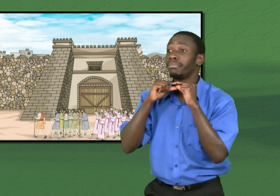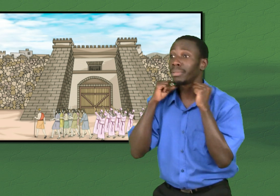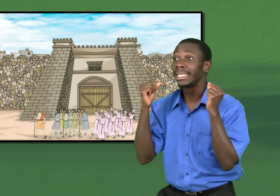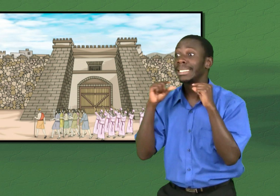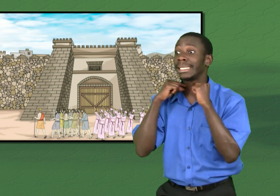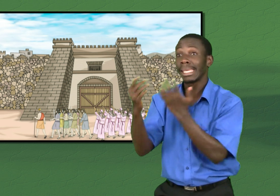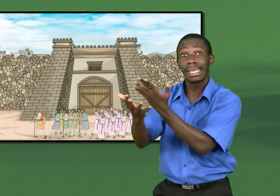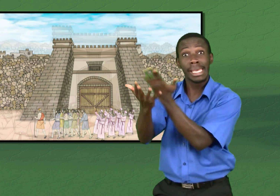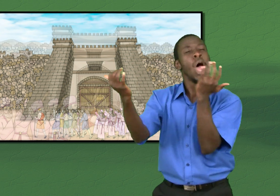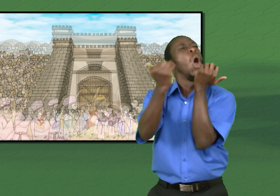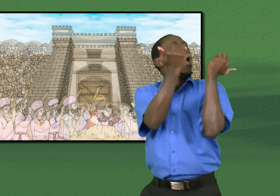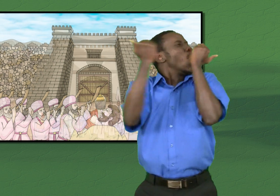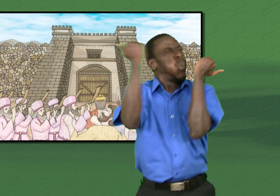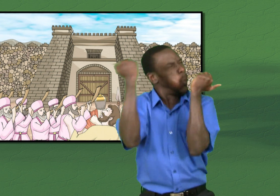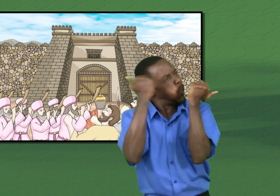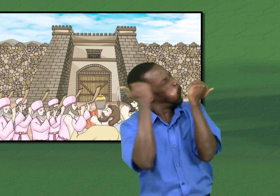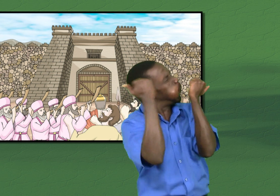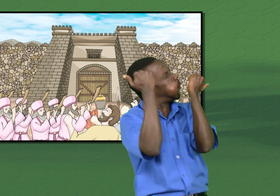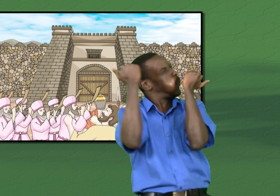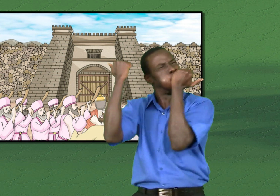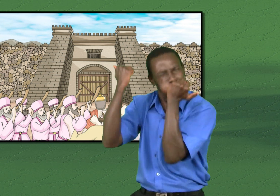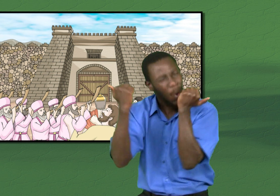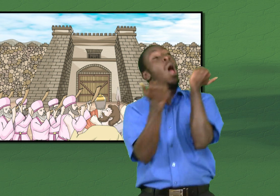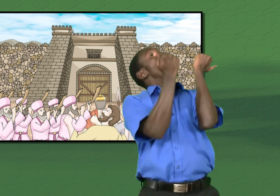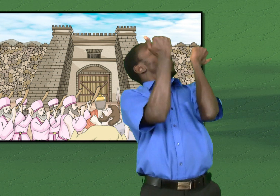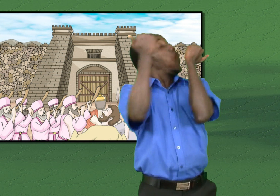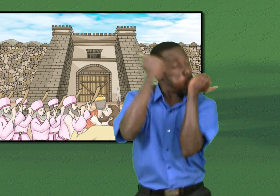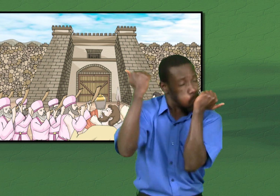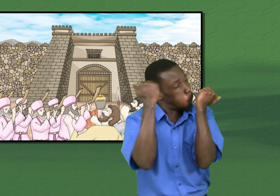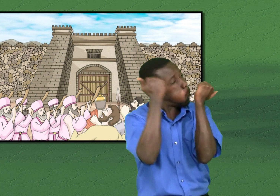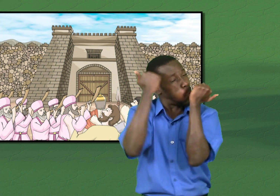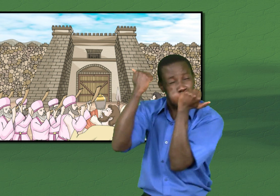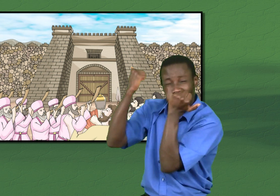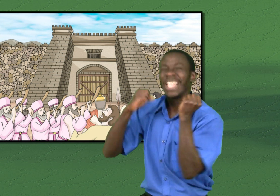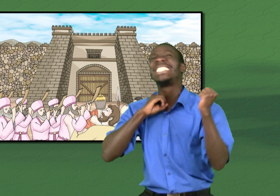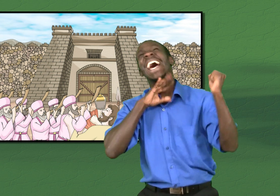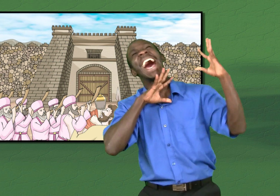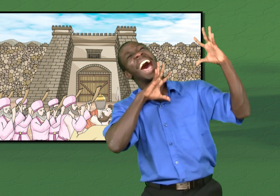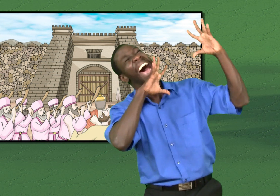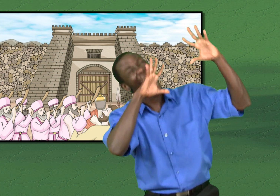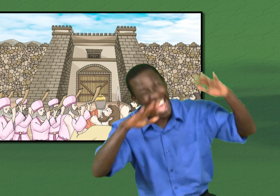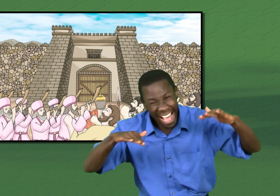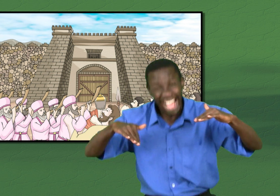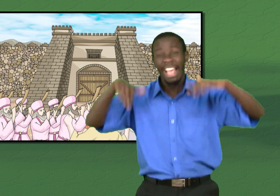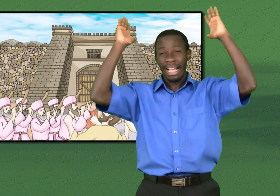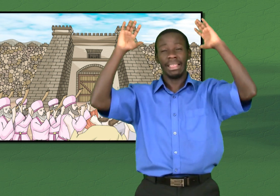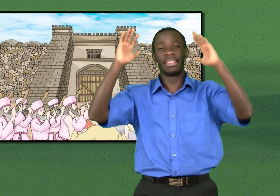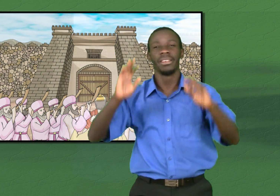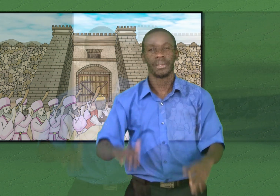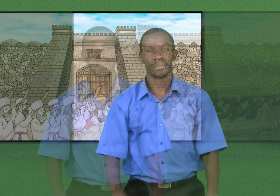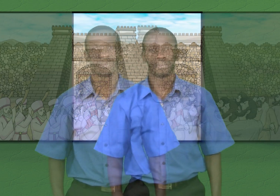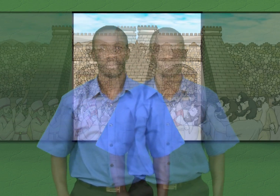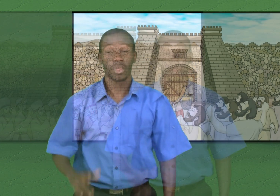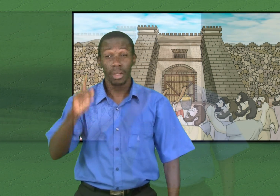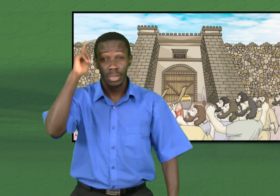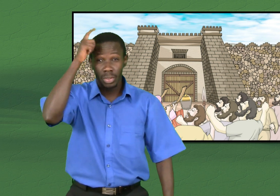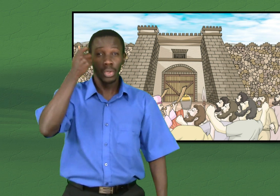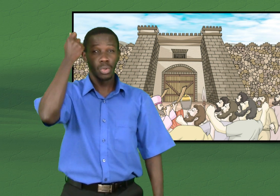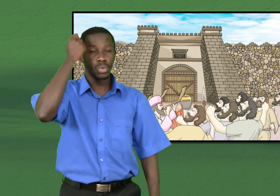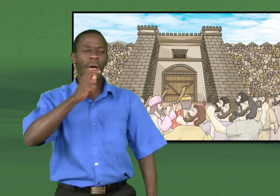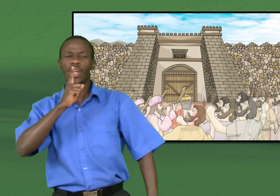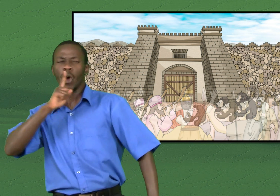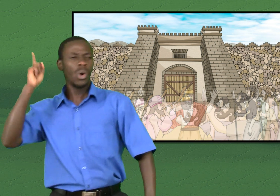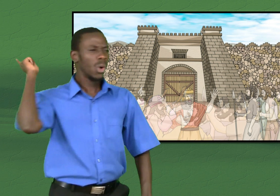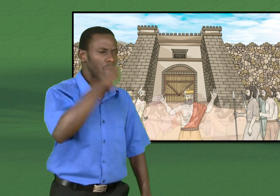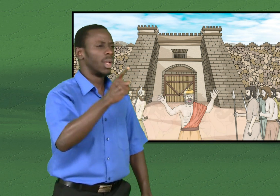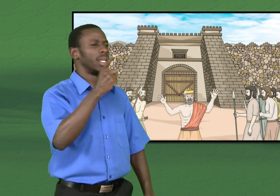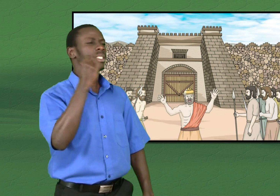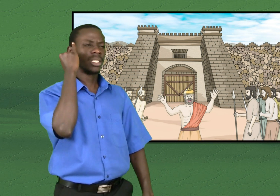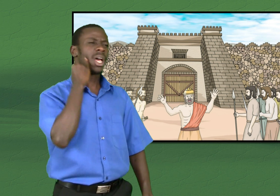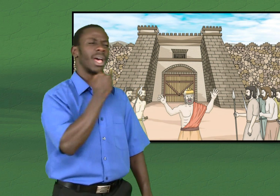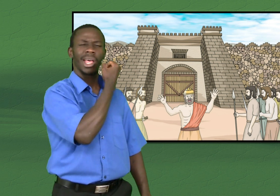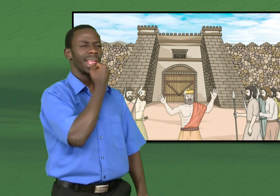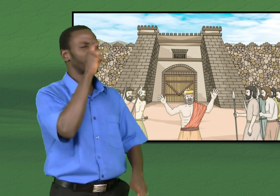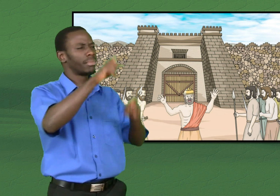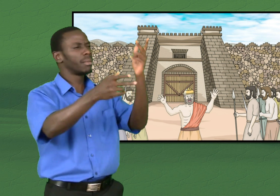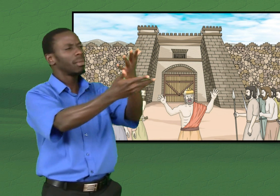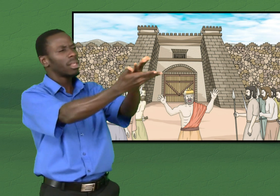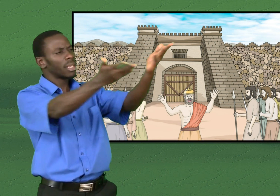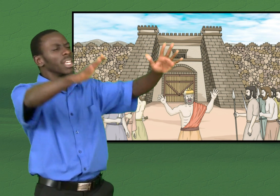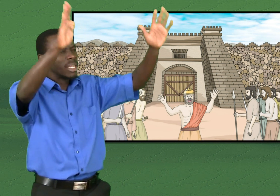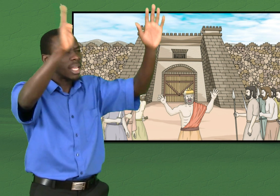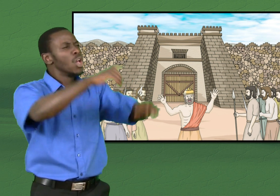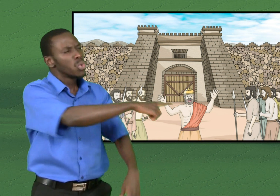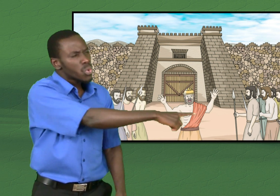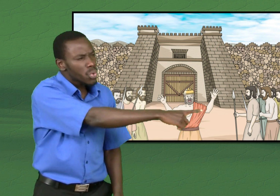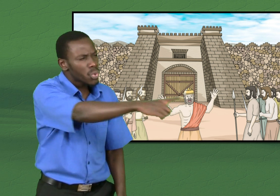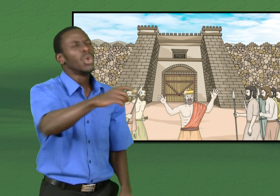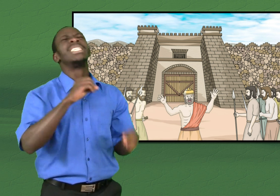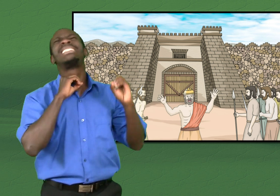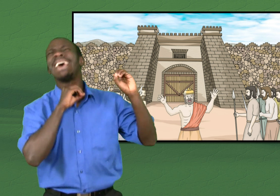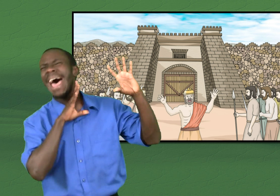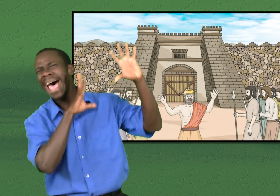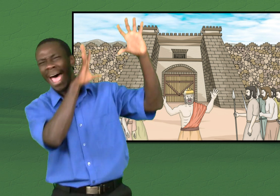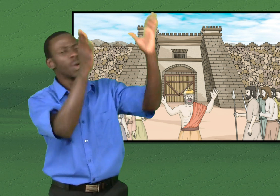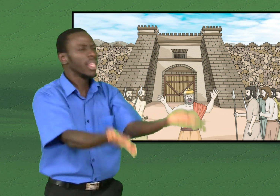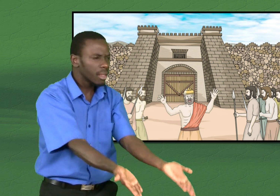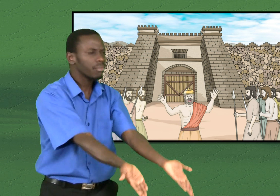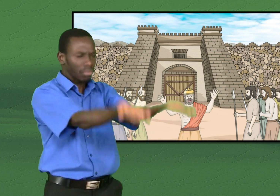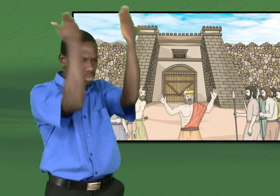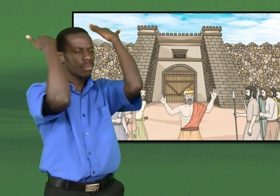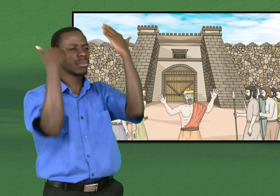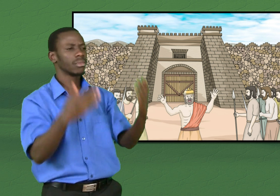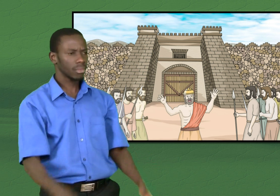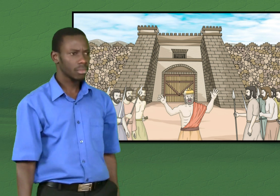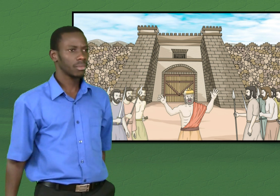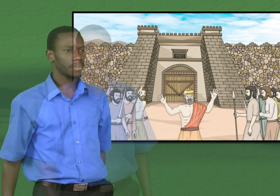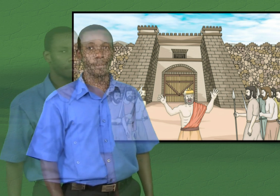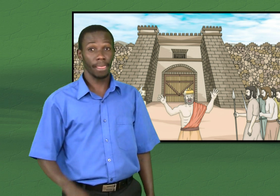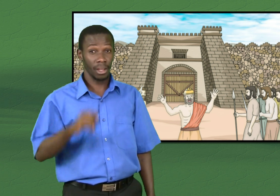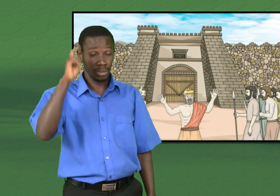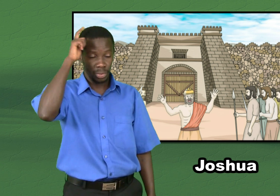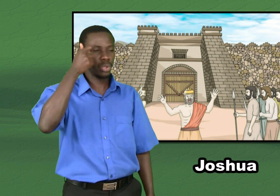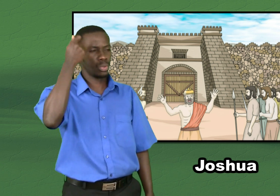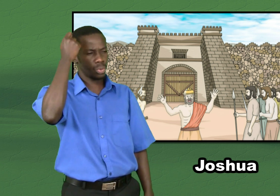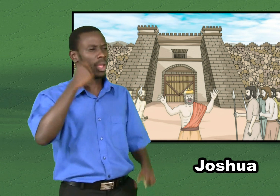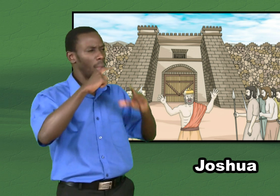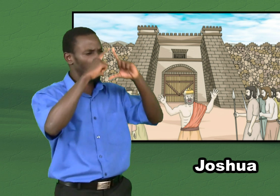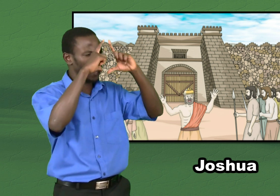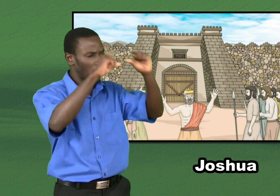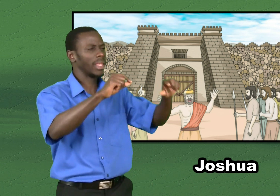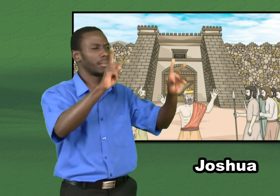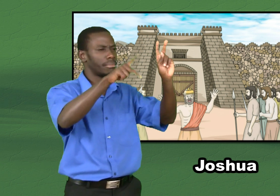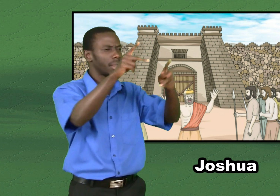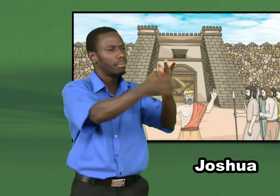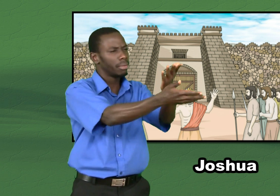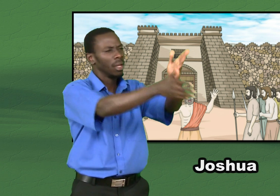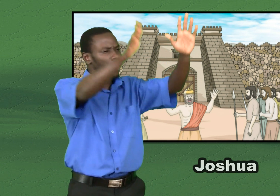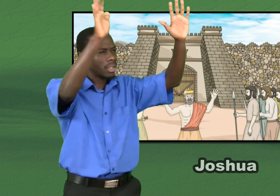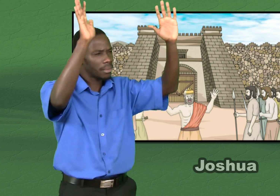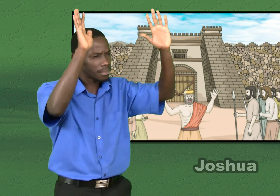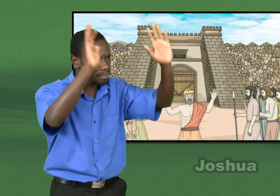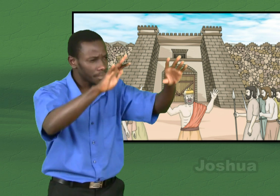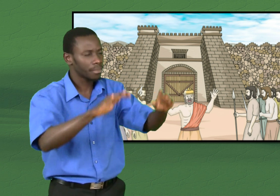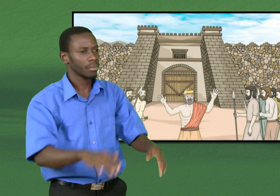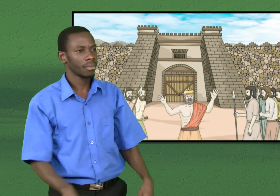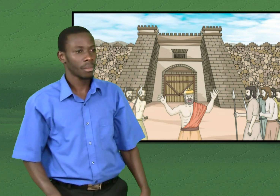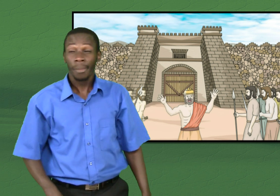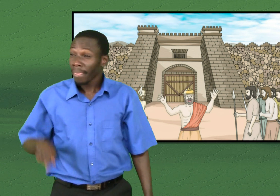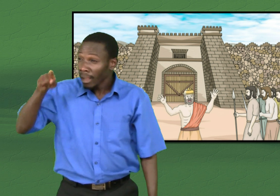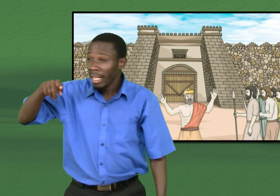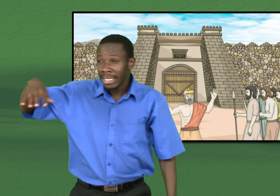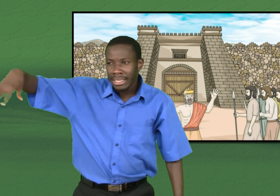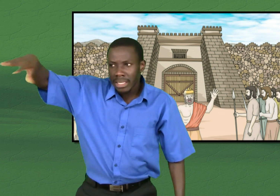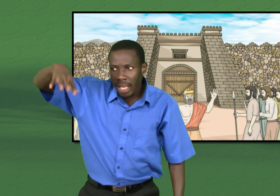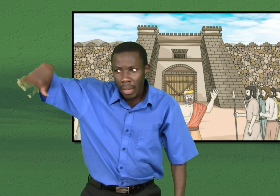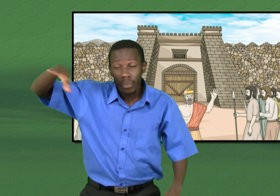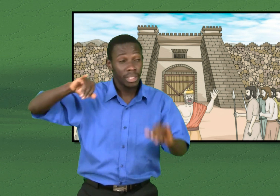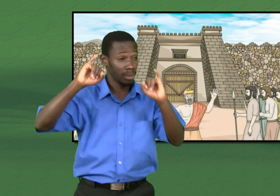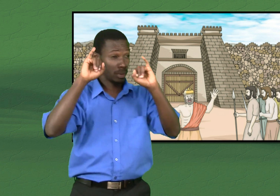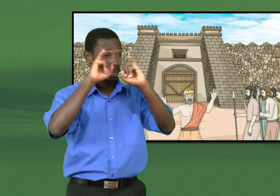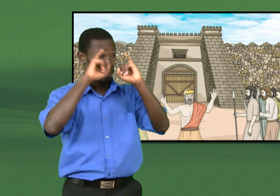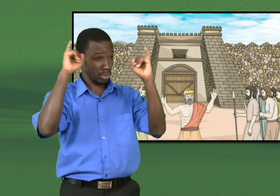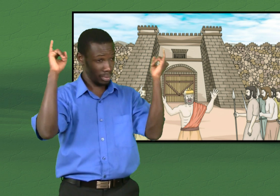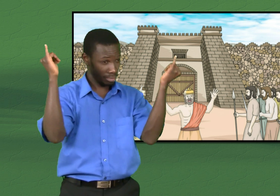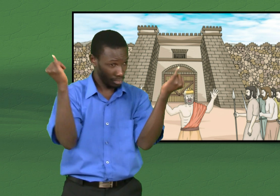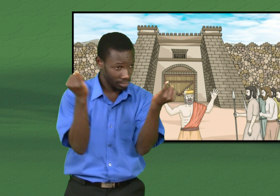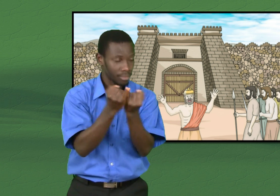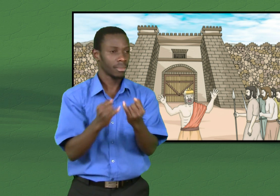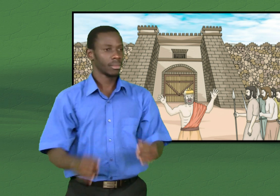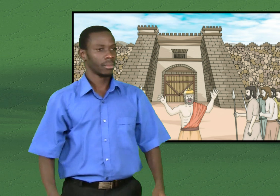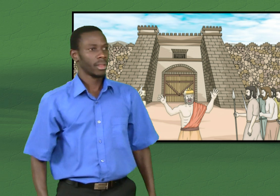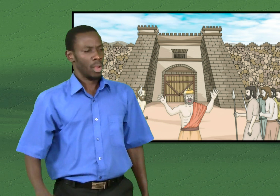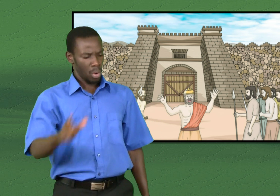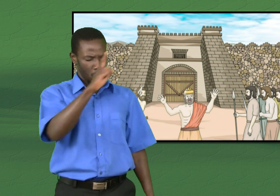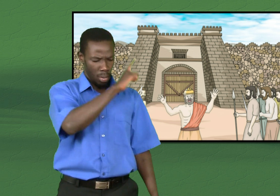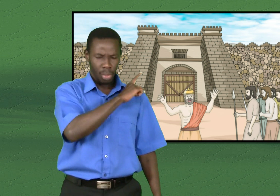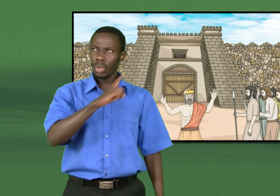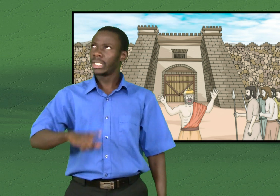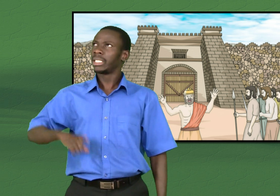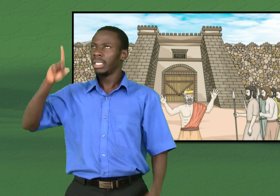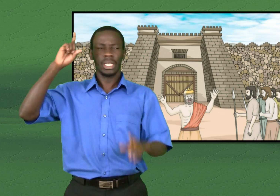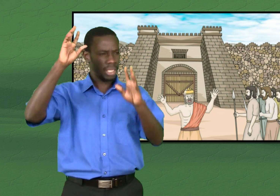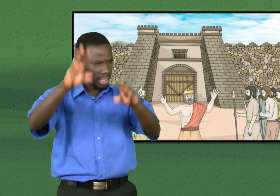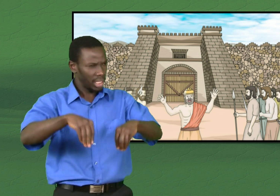After the seventh time around, the priests blew the horns, and Joshua commanded the people, “Shout!